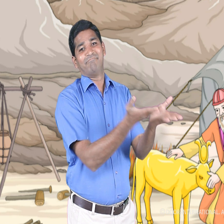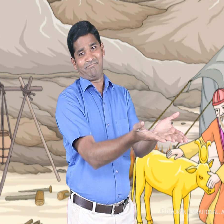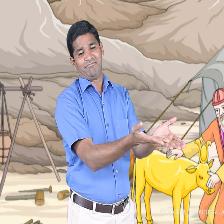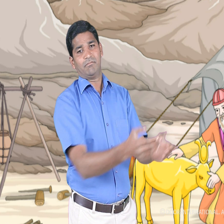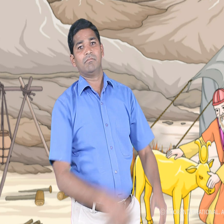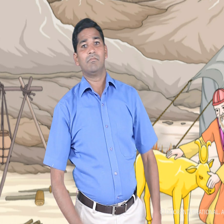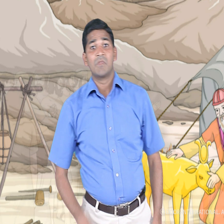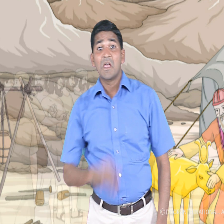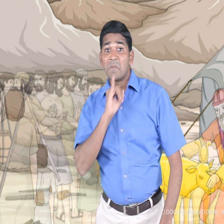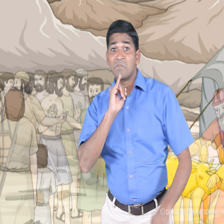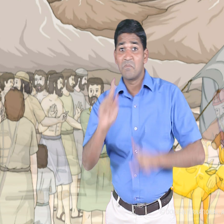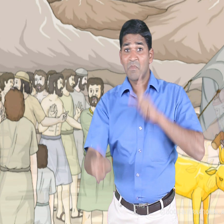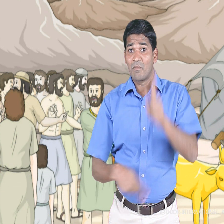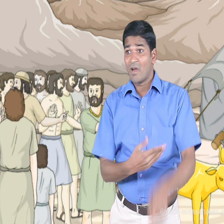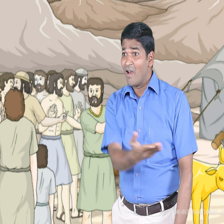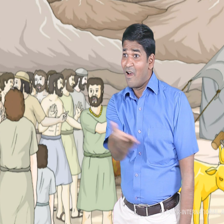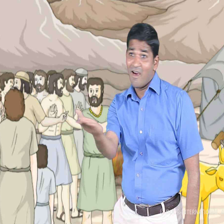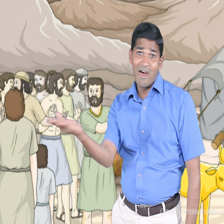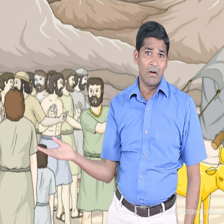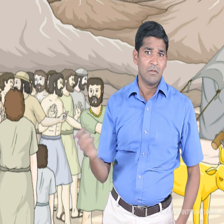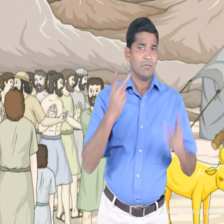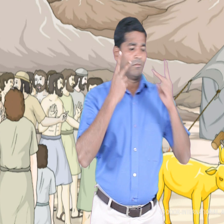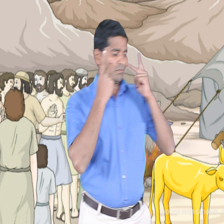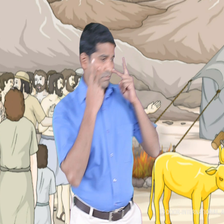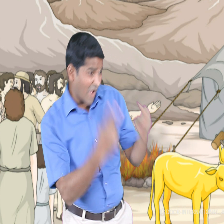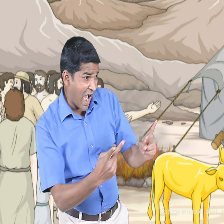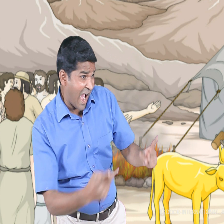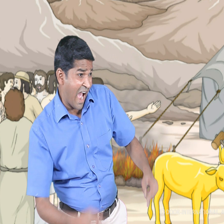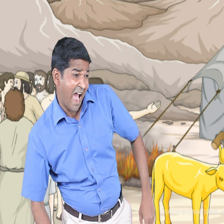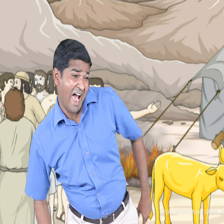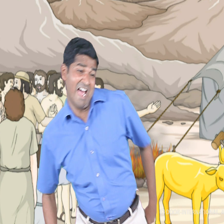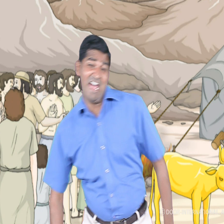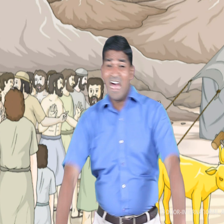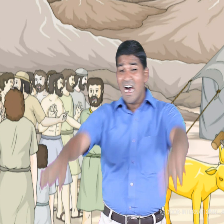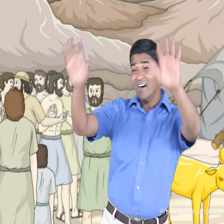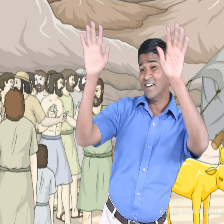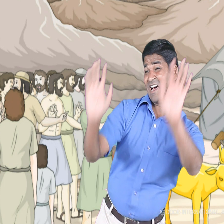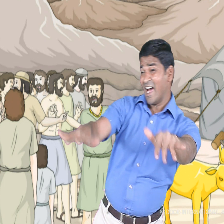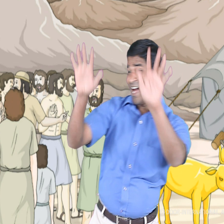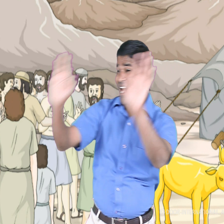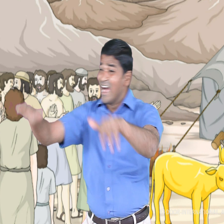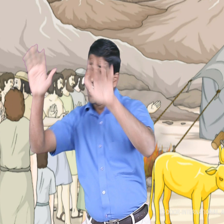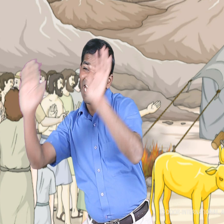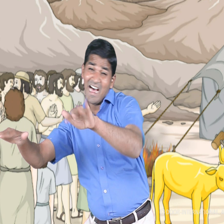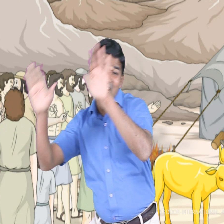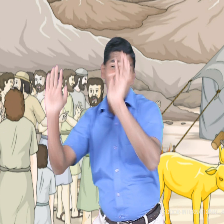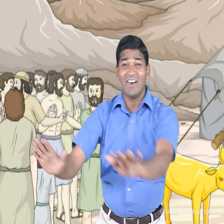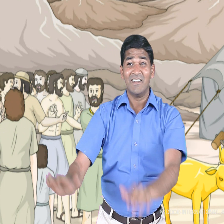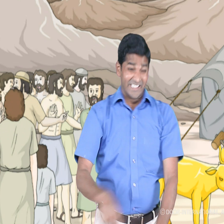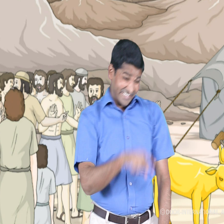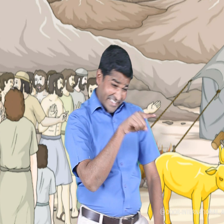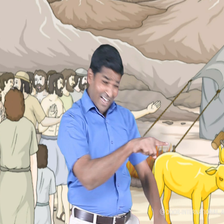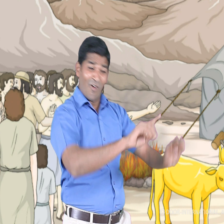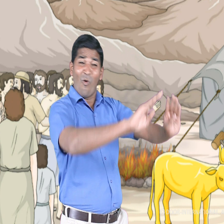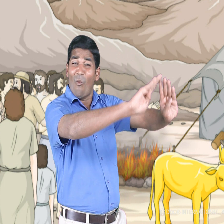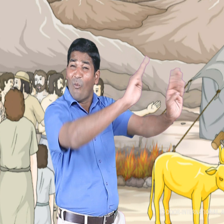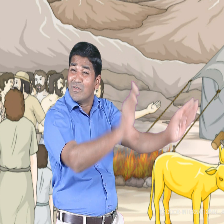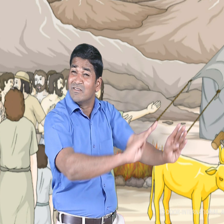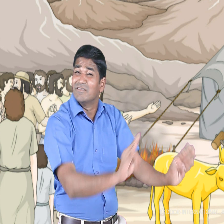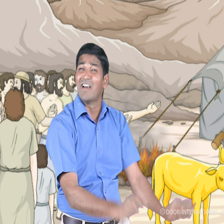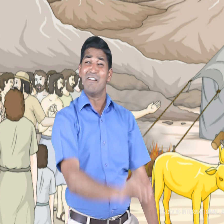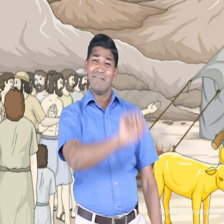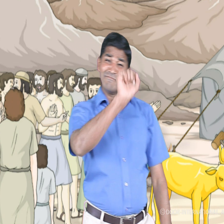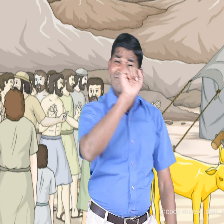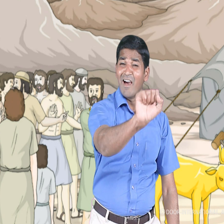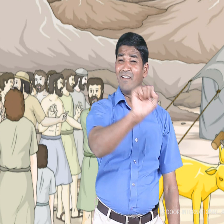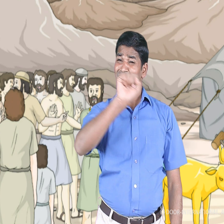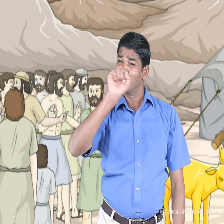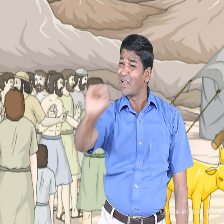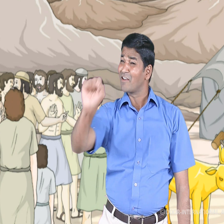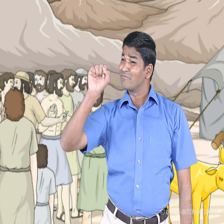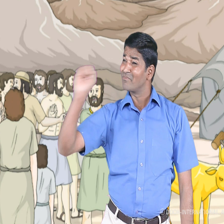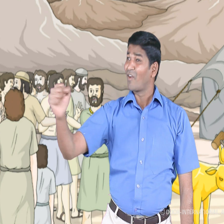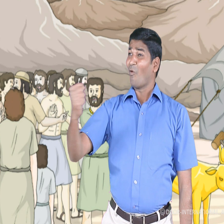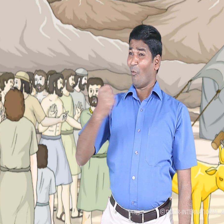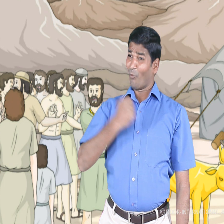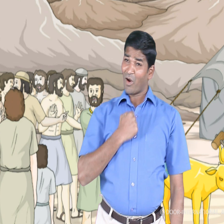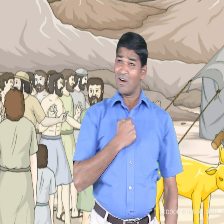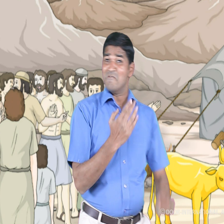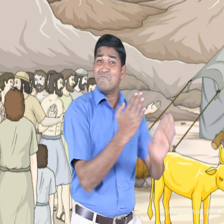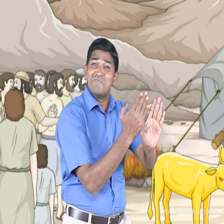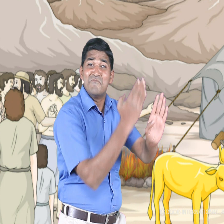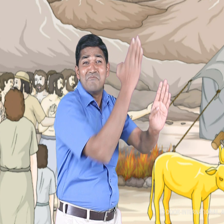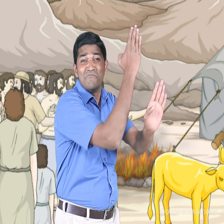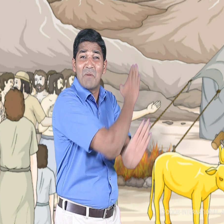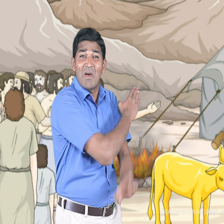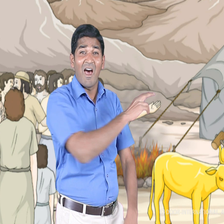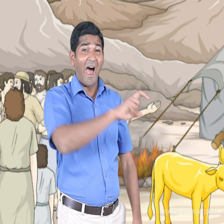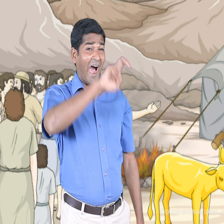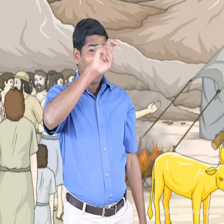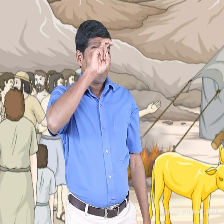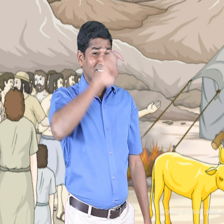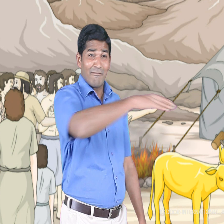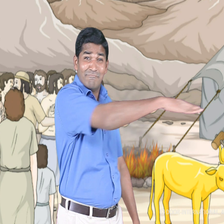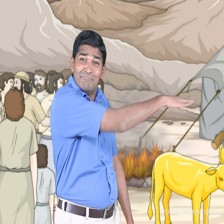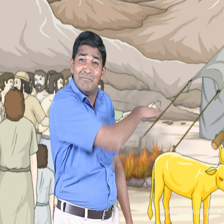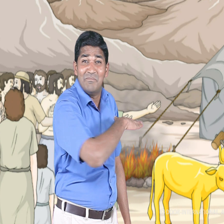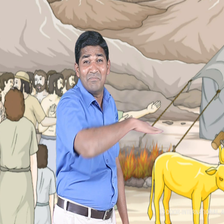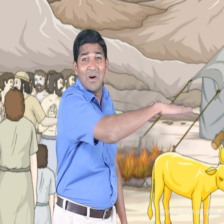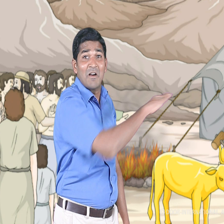And they said, “These, O Israel, are your gods, who brought you up out of the land of Egypt!”